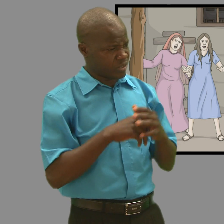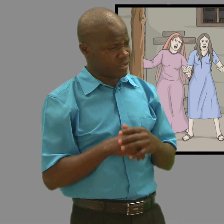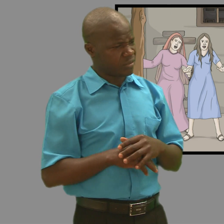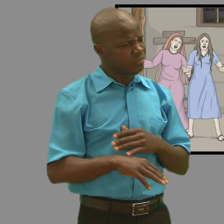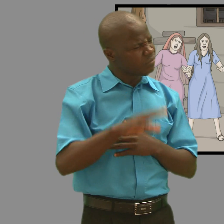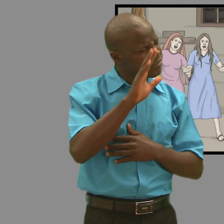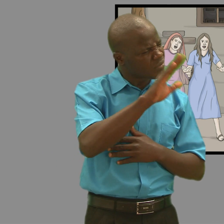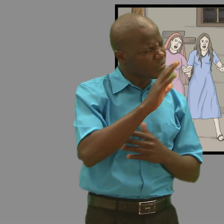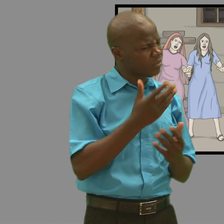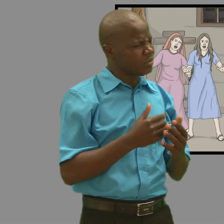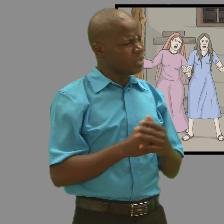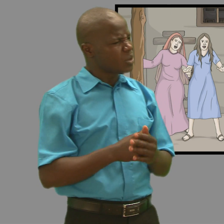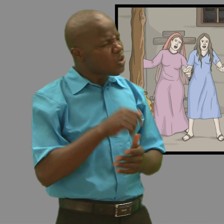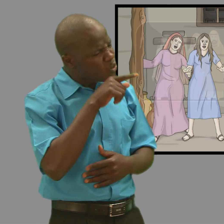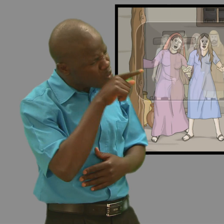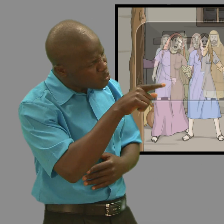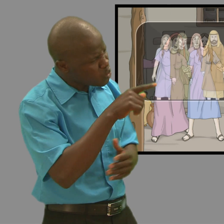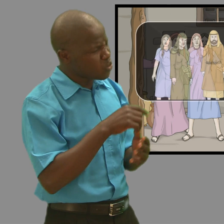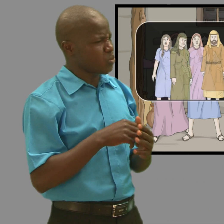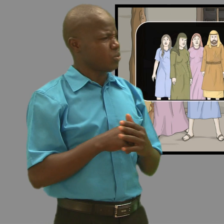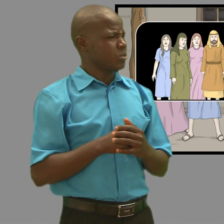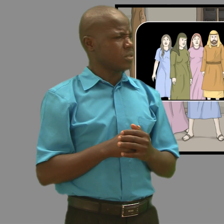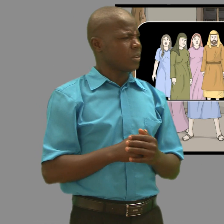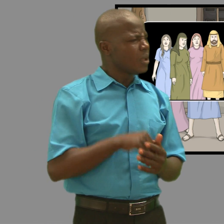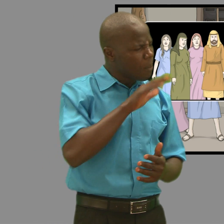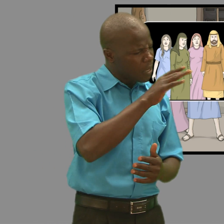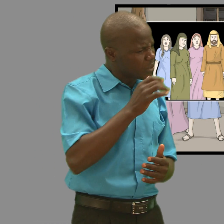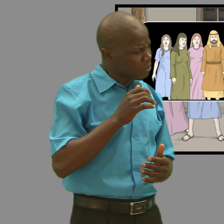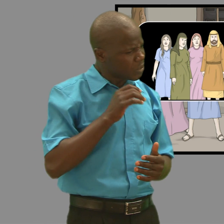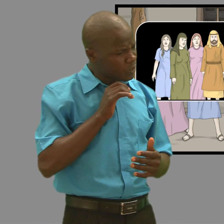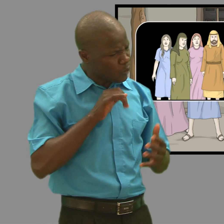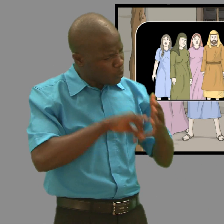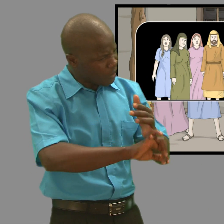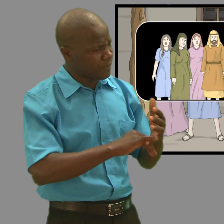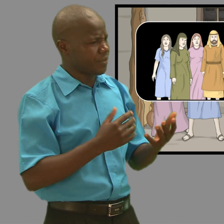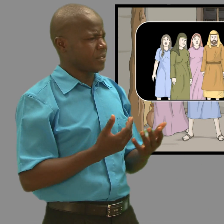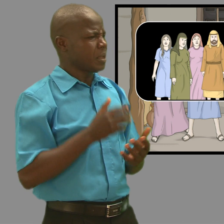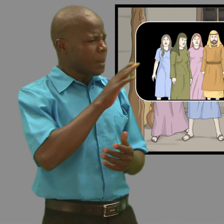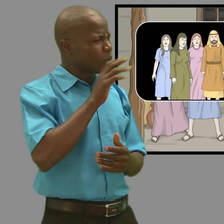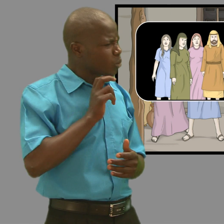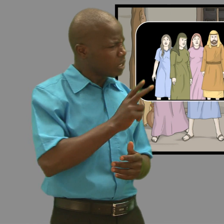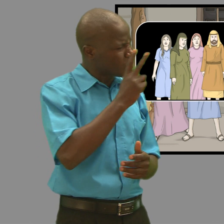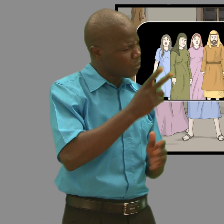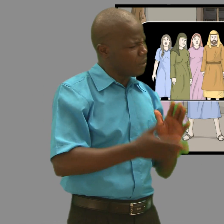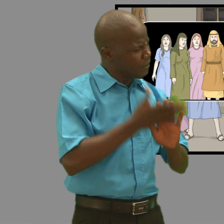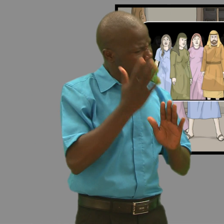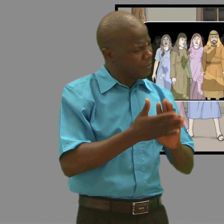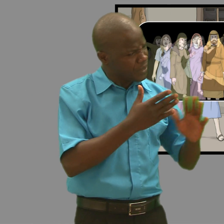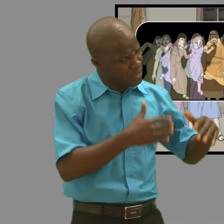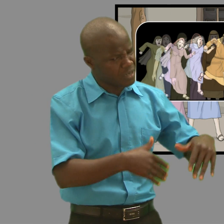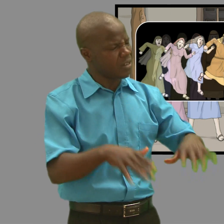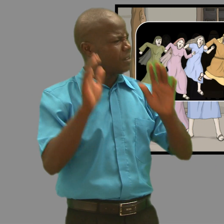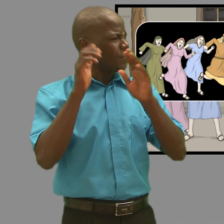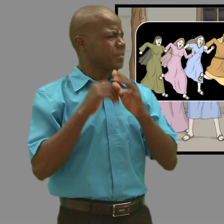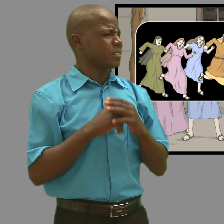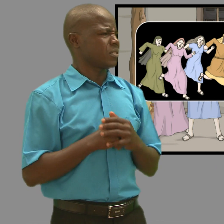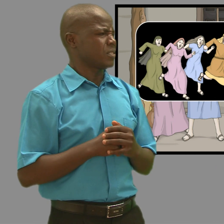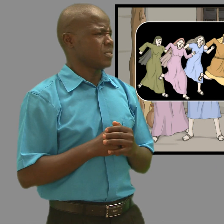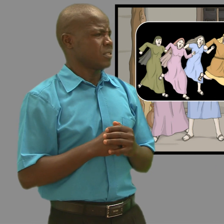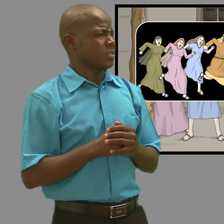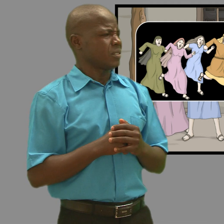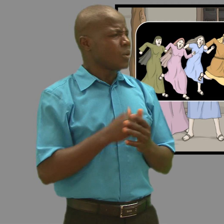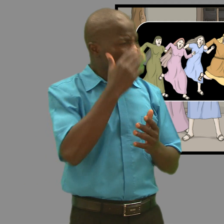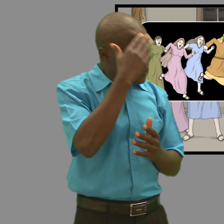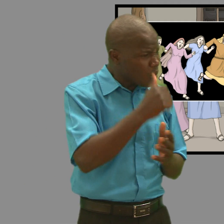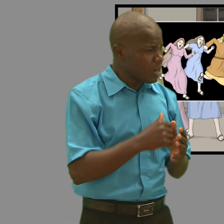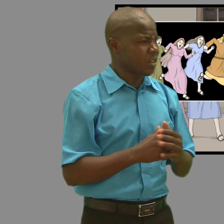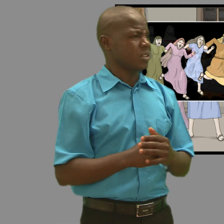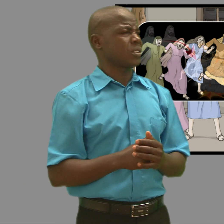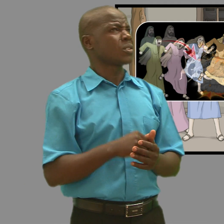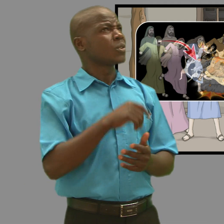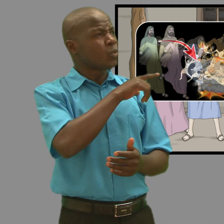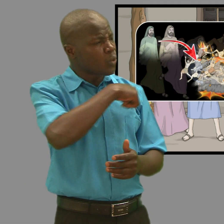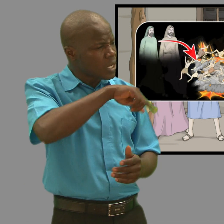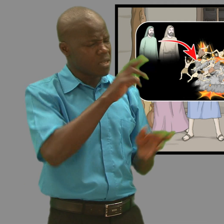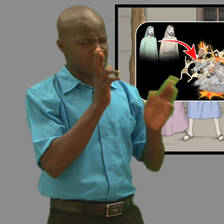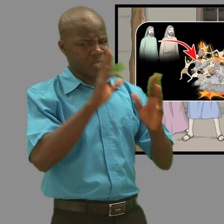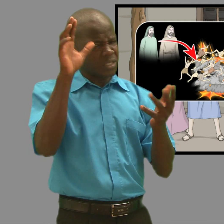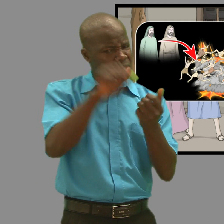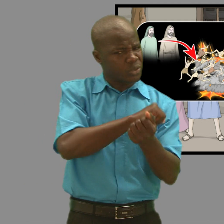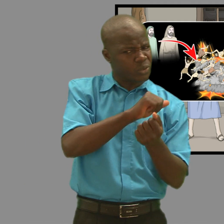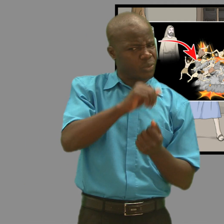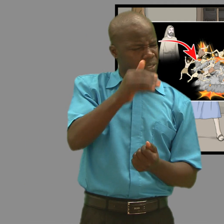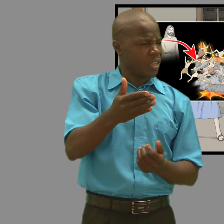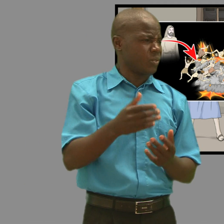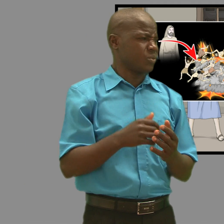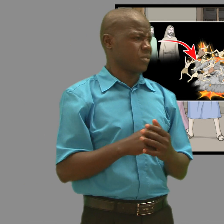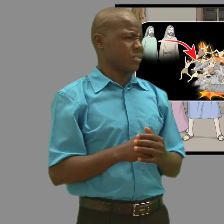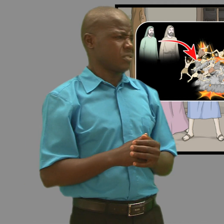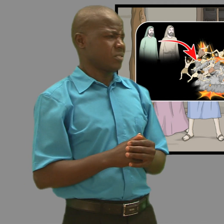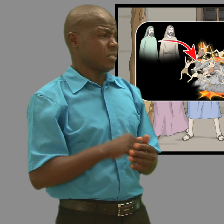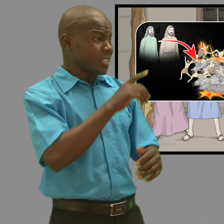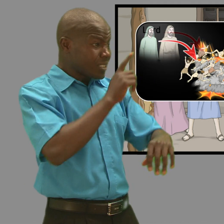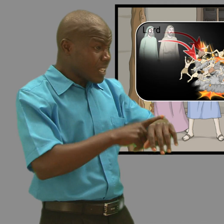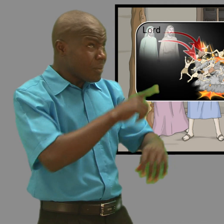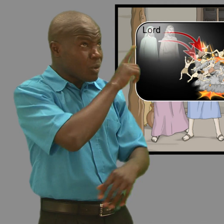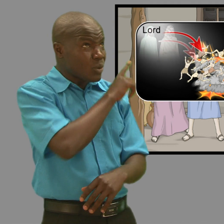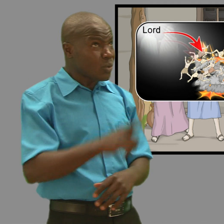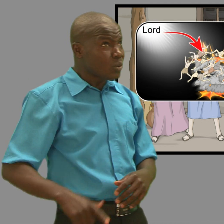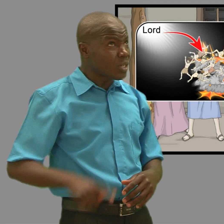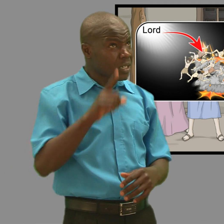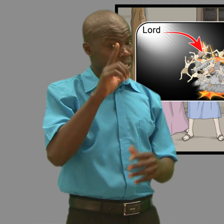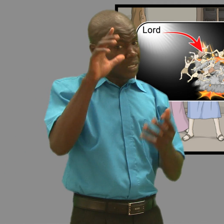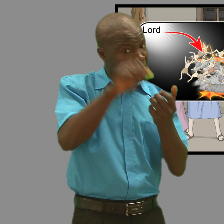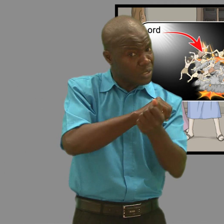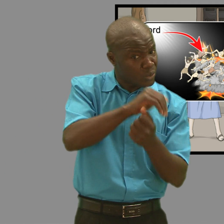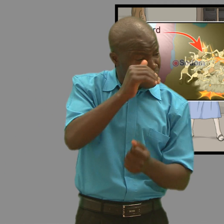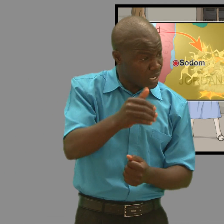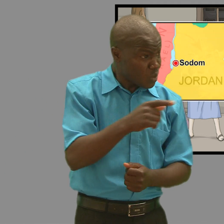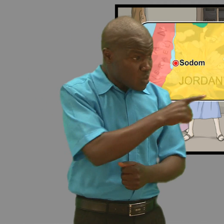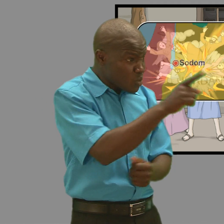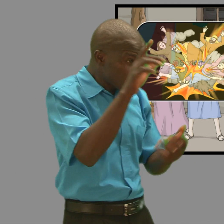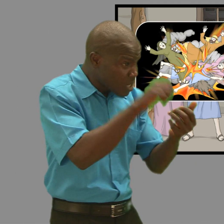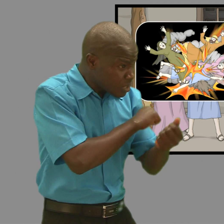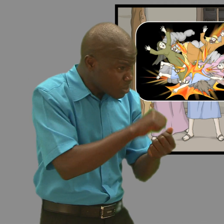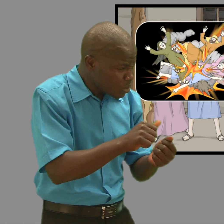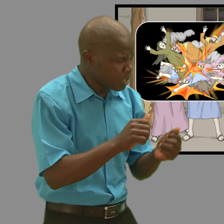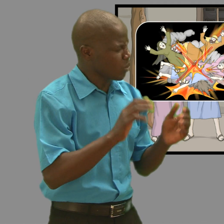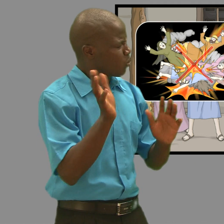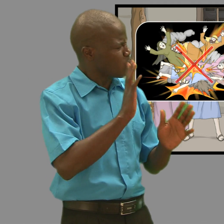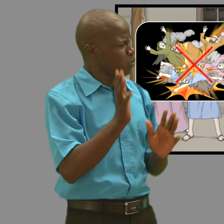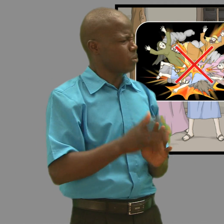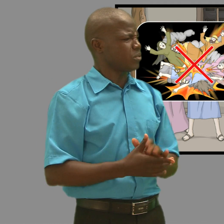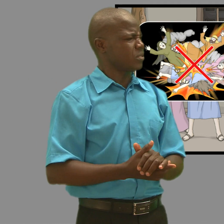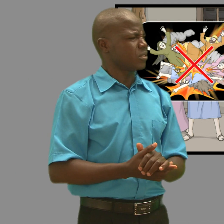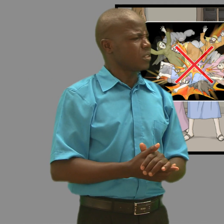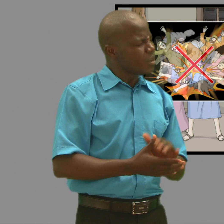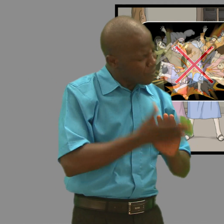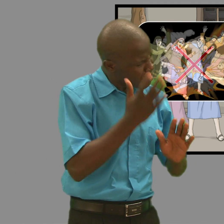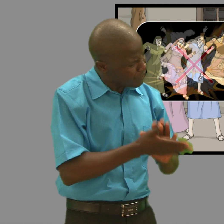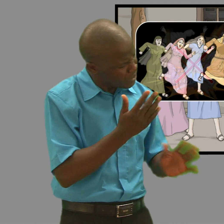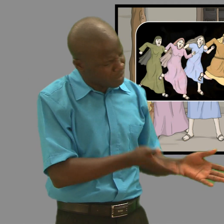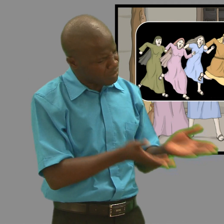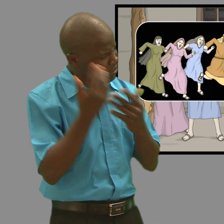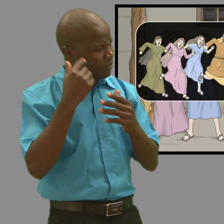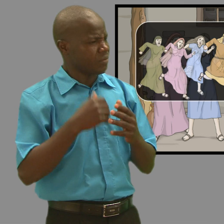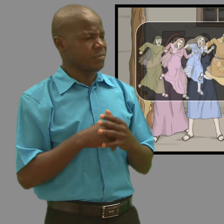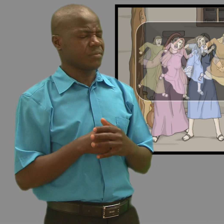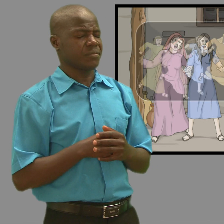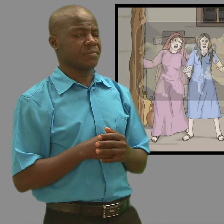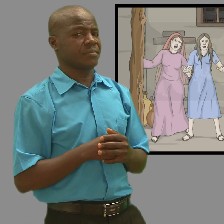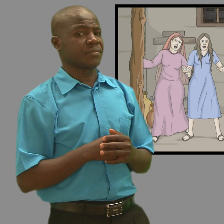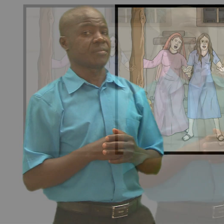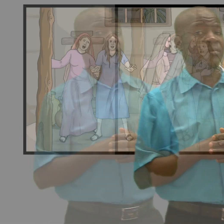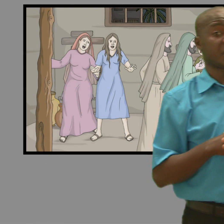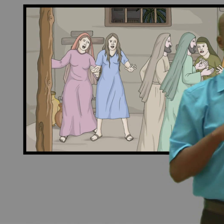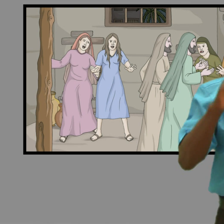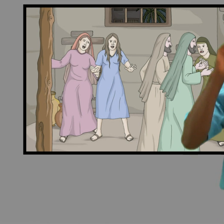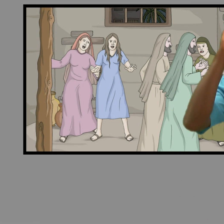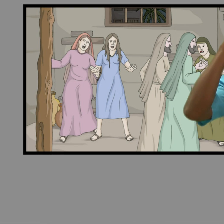Take your wife and your two daughters who are here, or you will be swept away in the punishment of the city.”